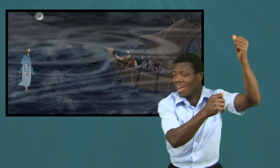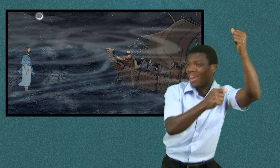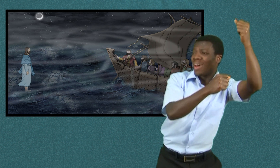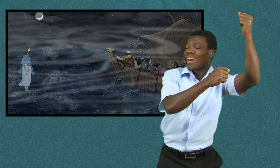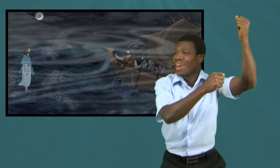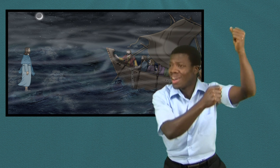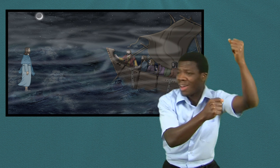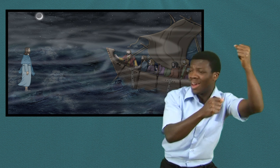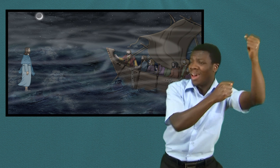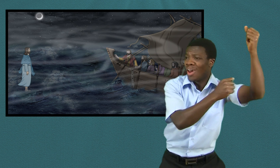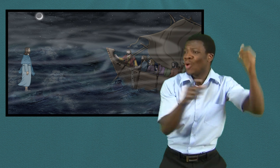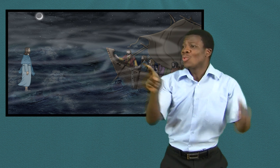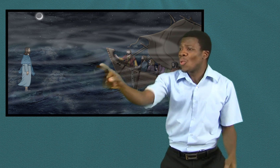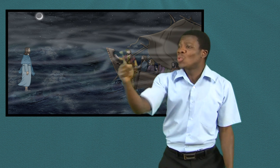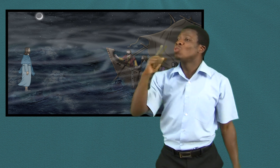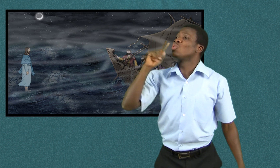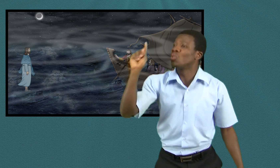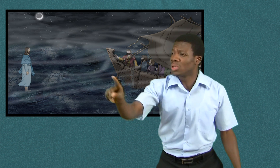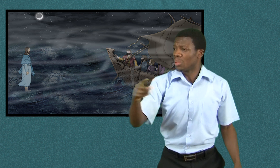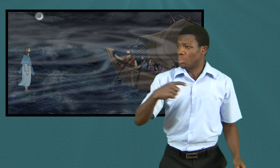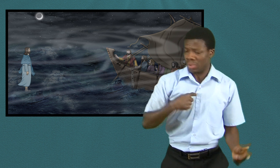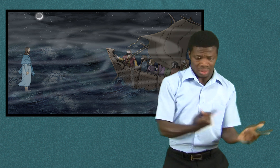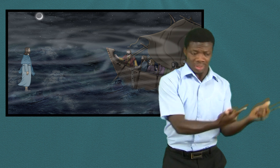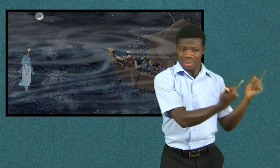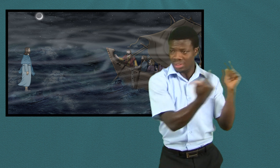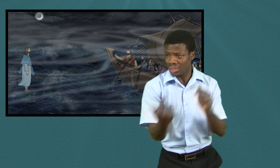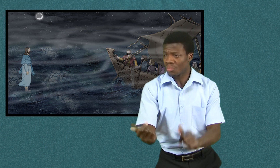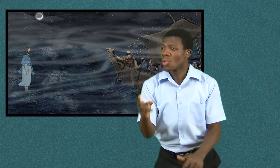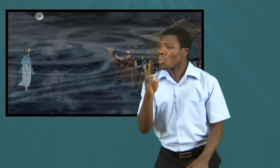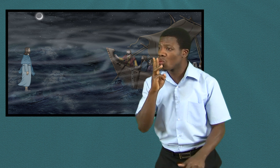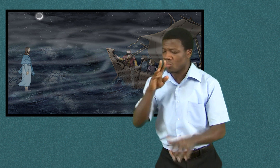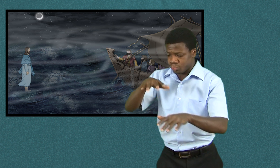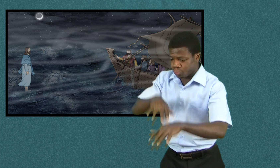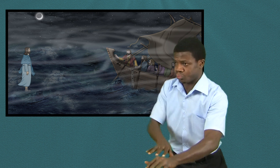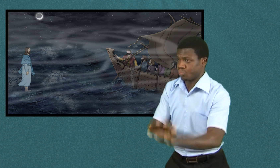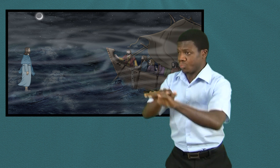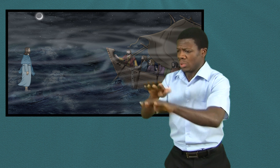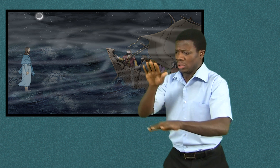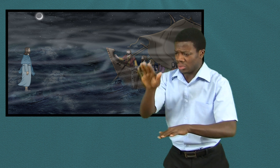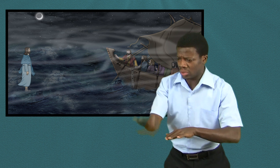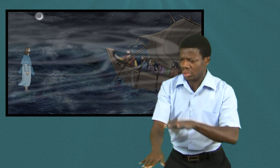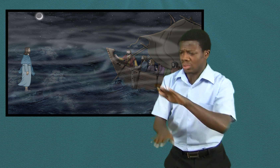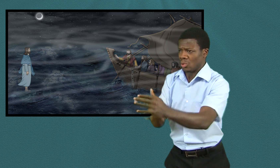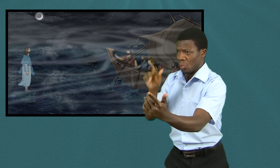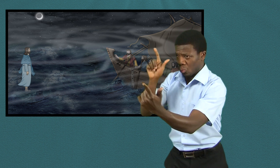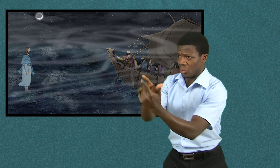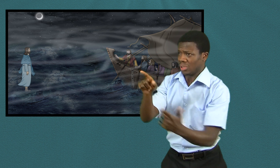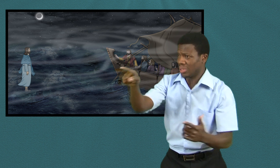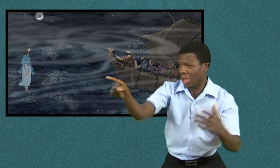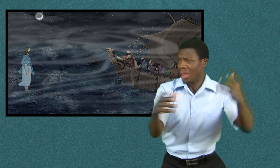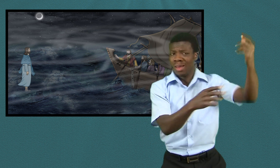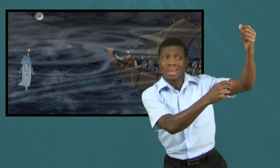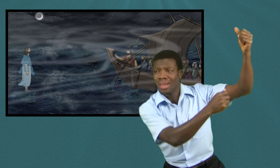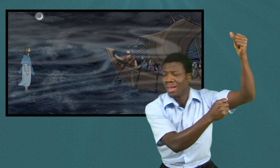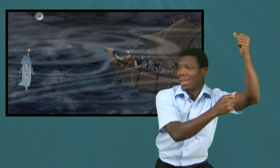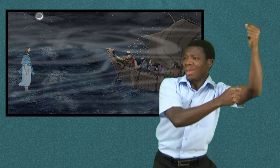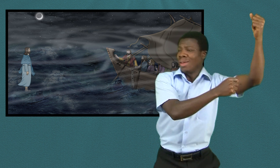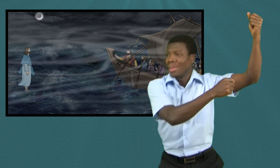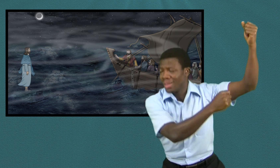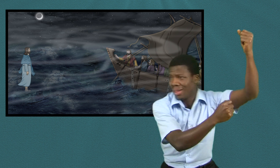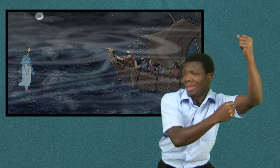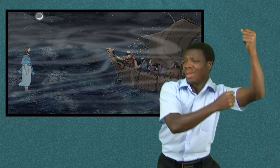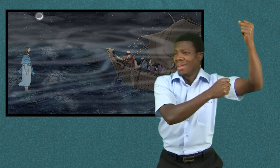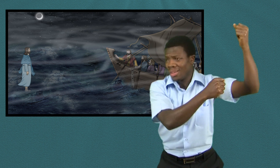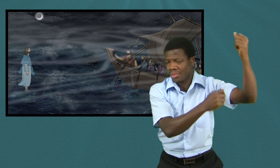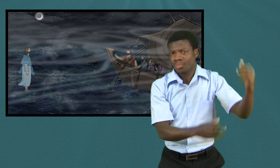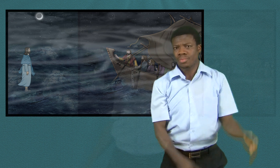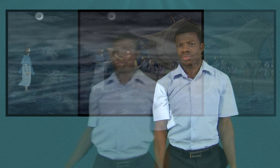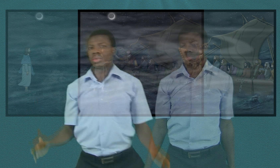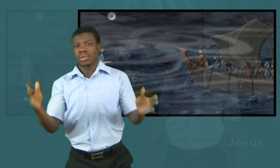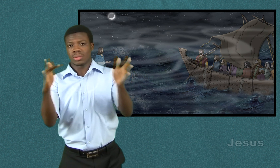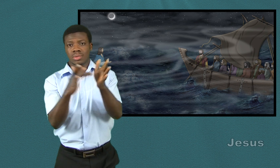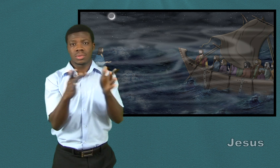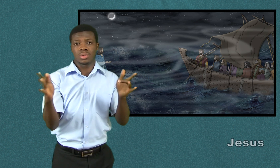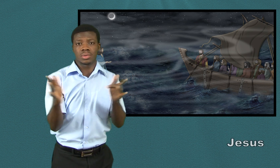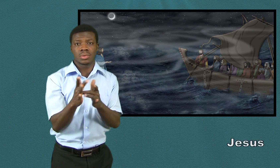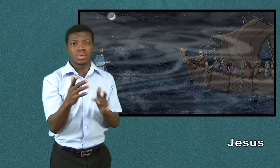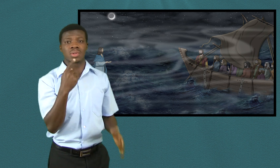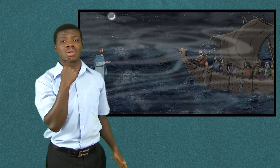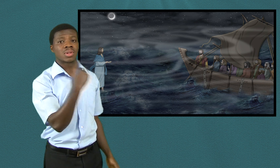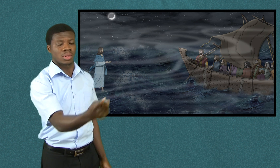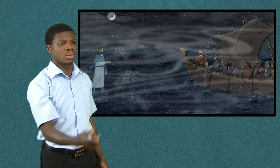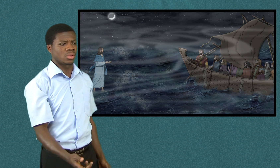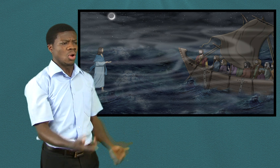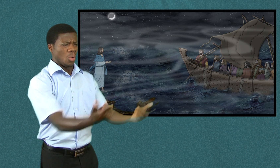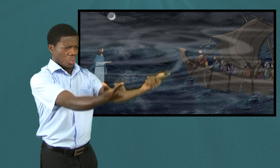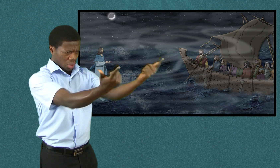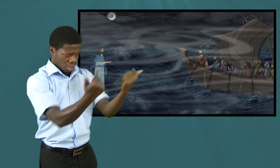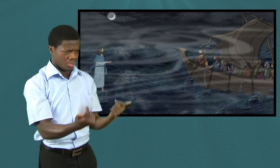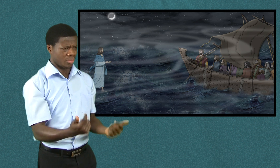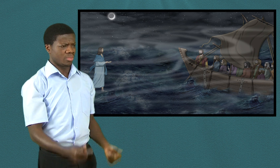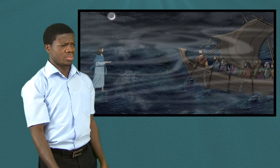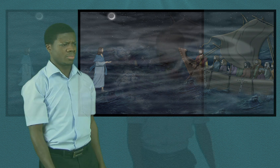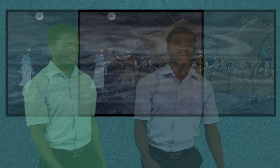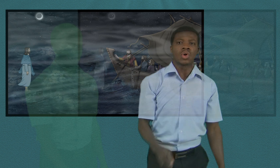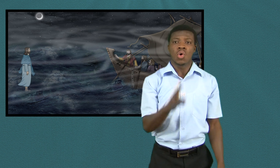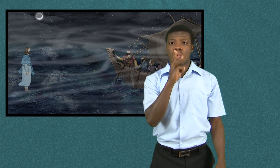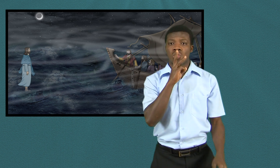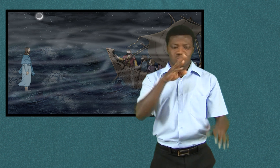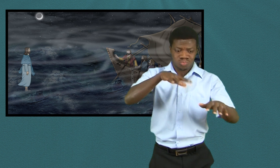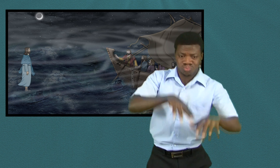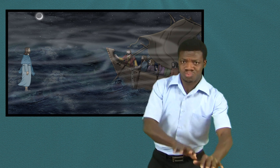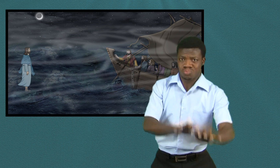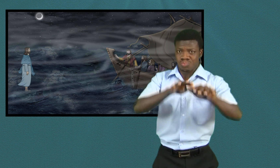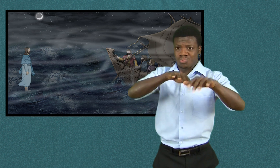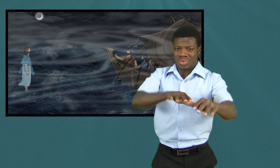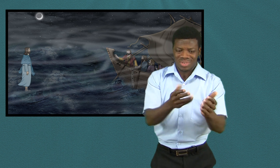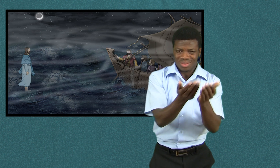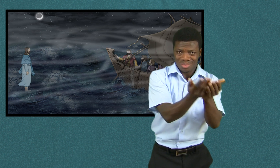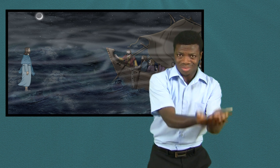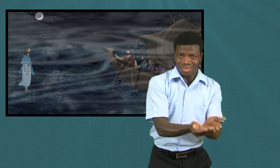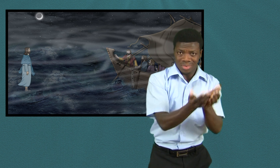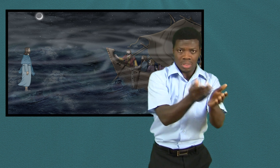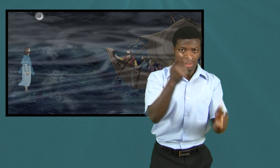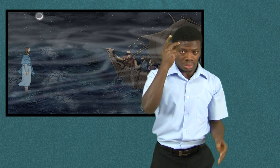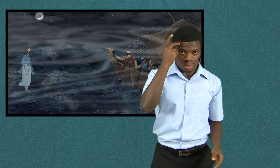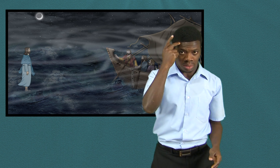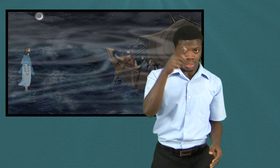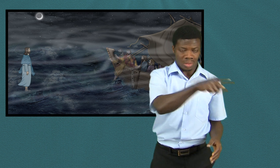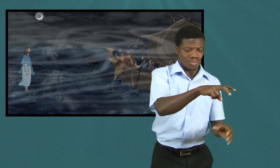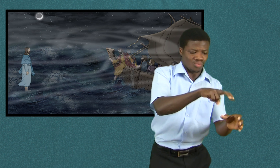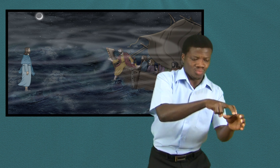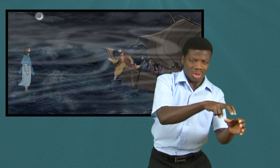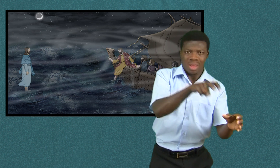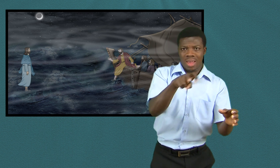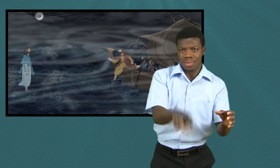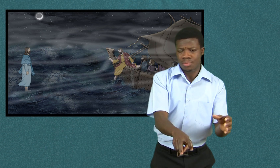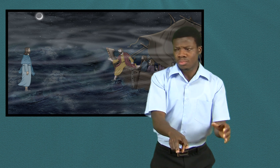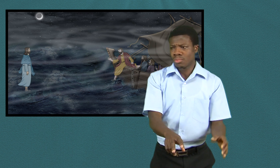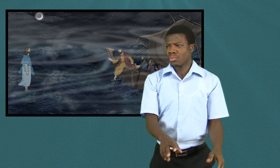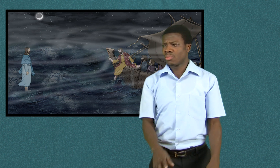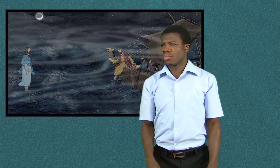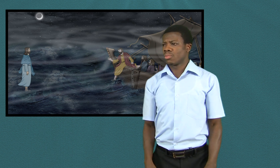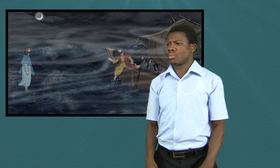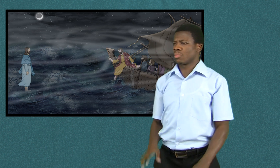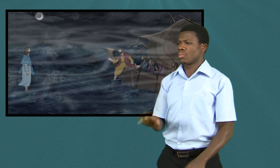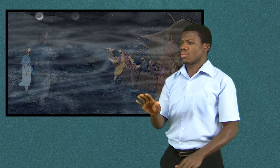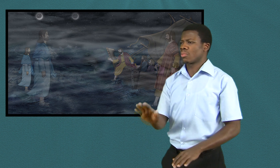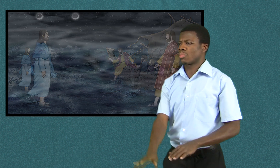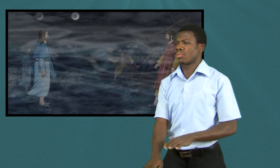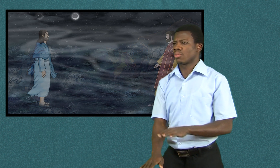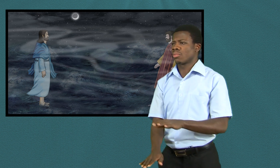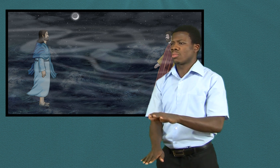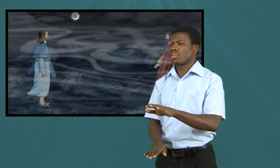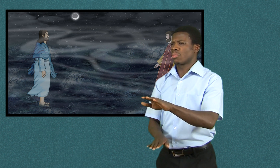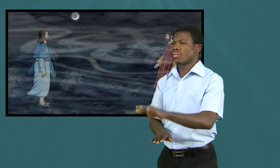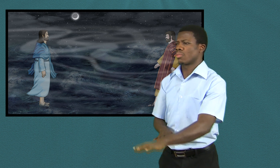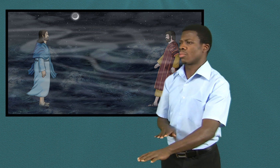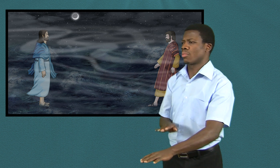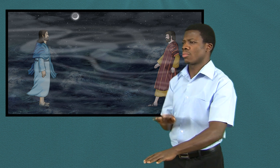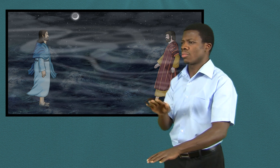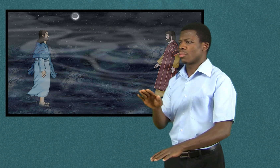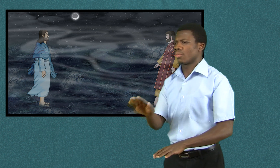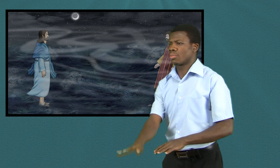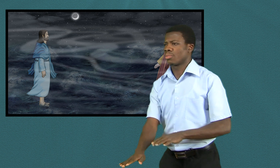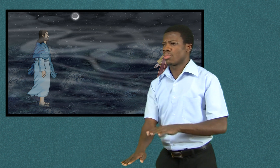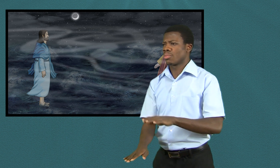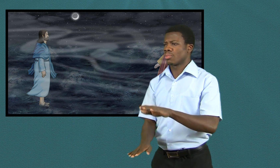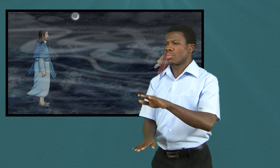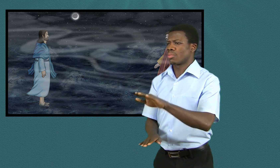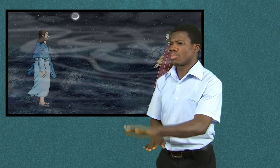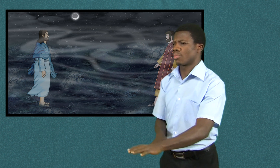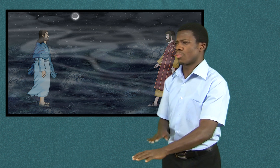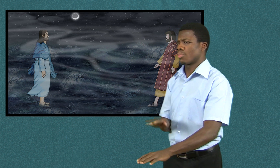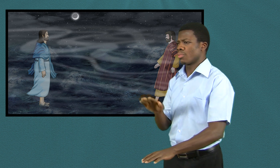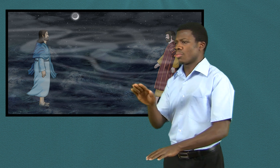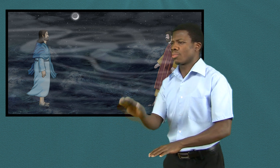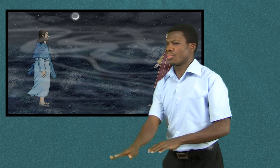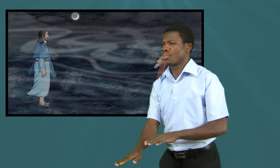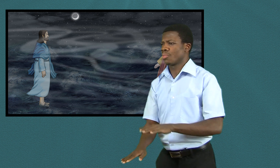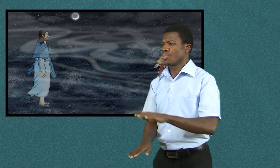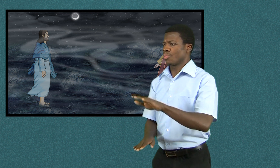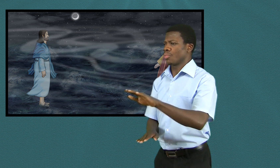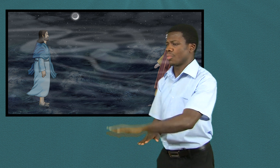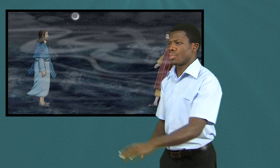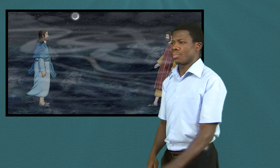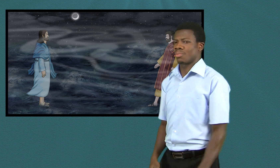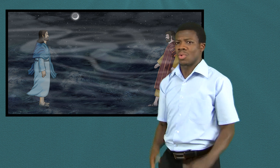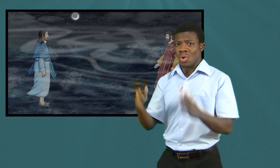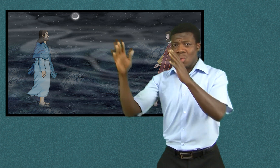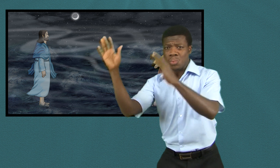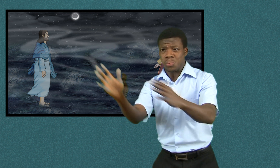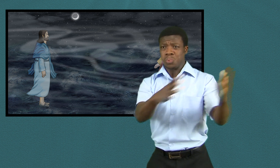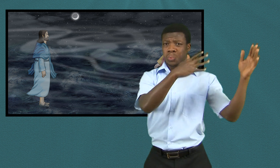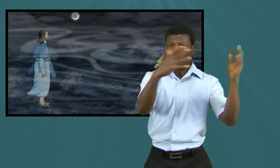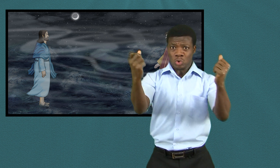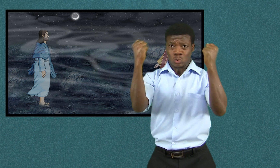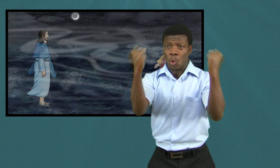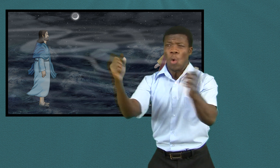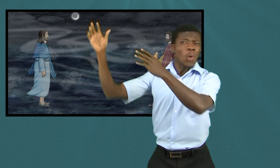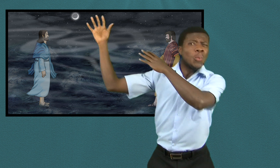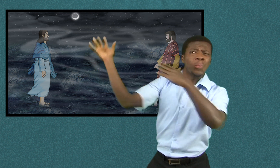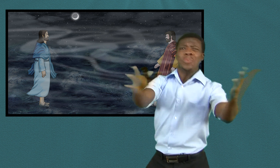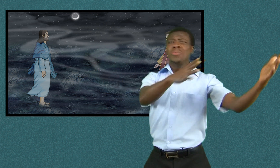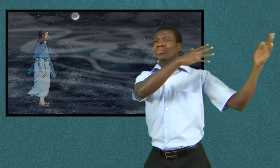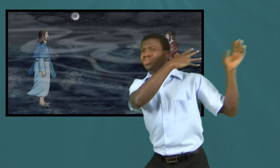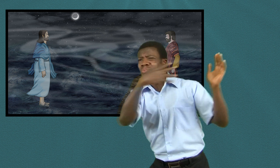“Lord, if it is You,” Peter replied, “command me to come to You on the water.” “Come,” said Jesus.